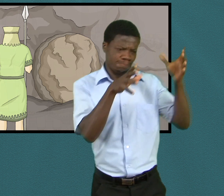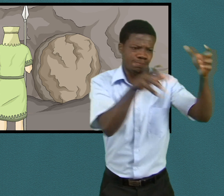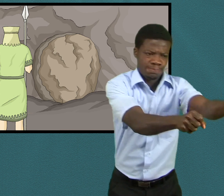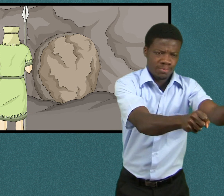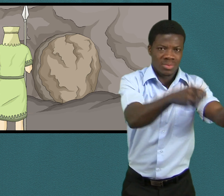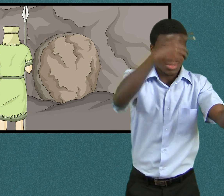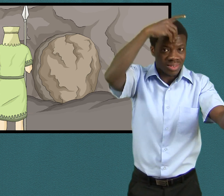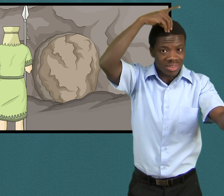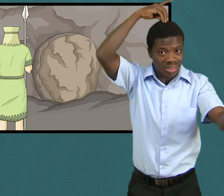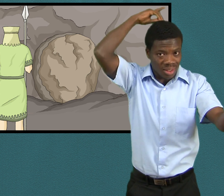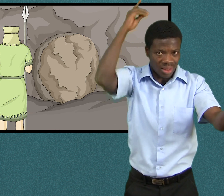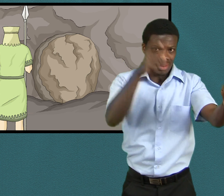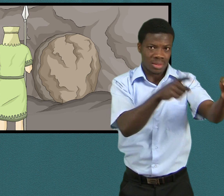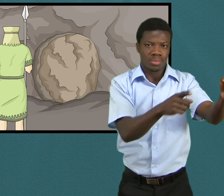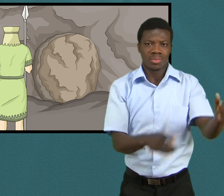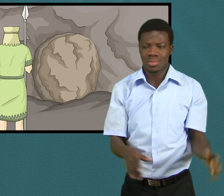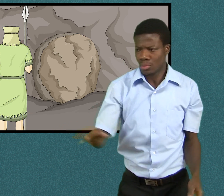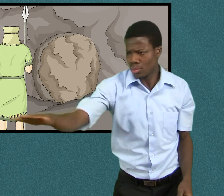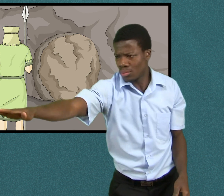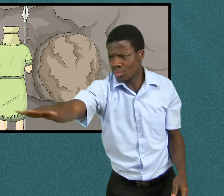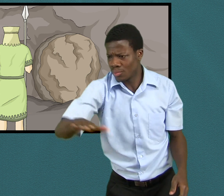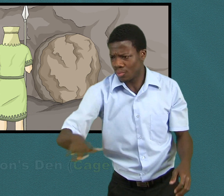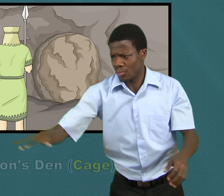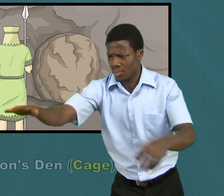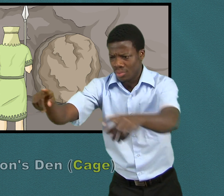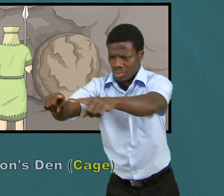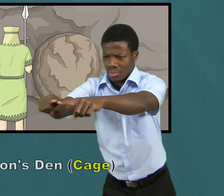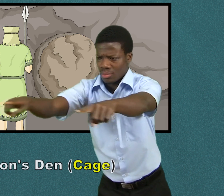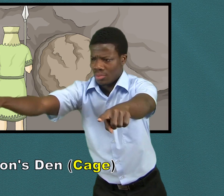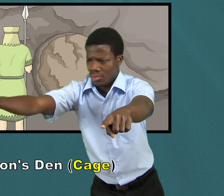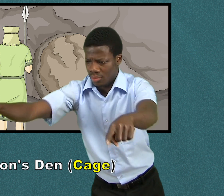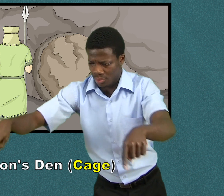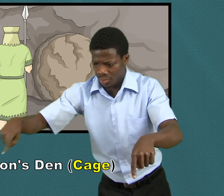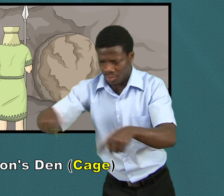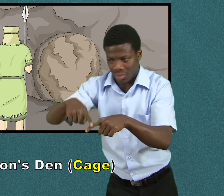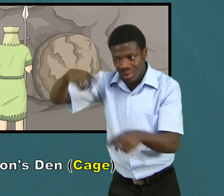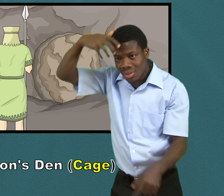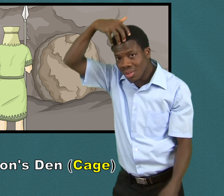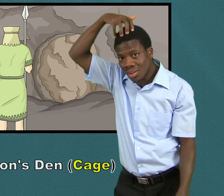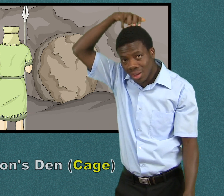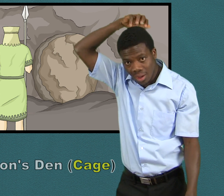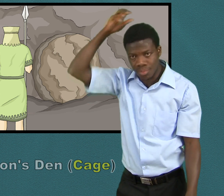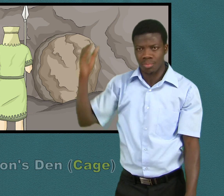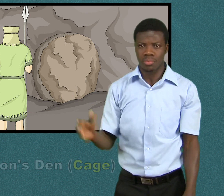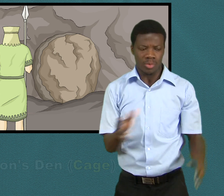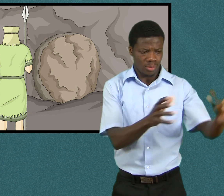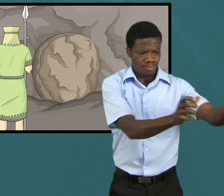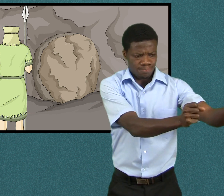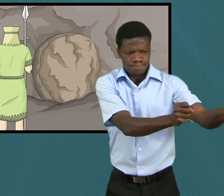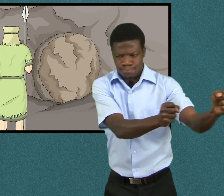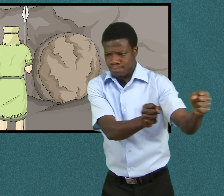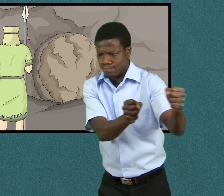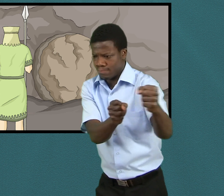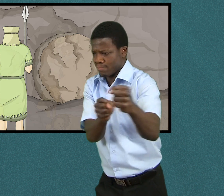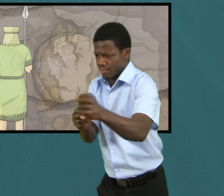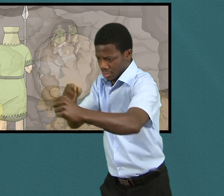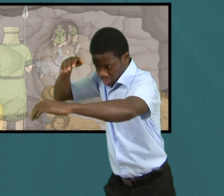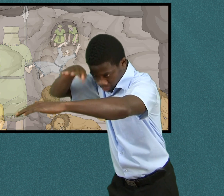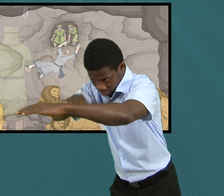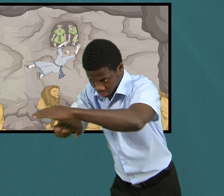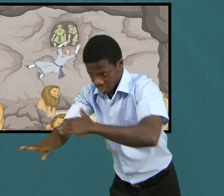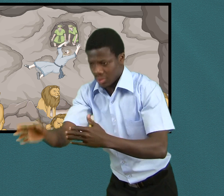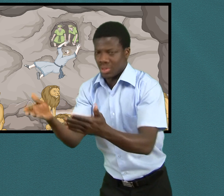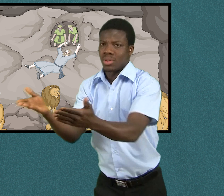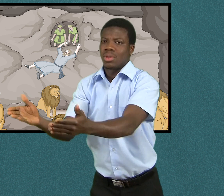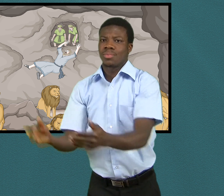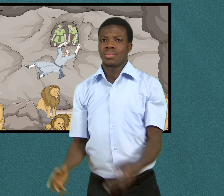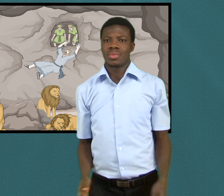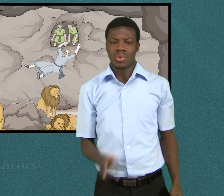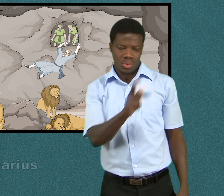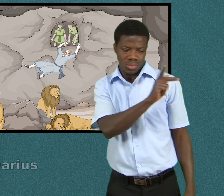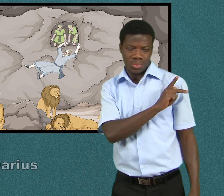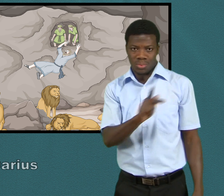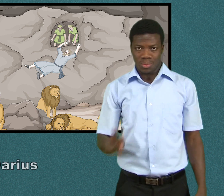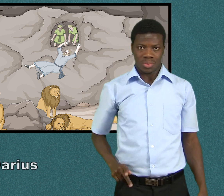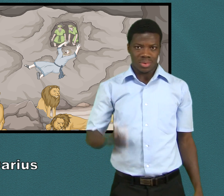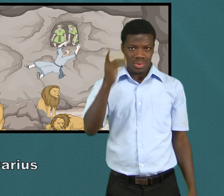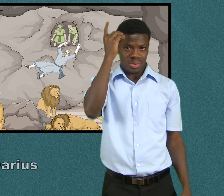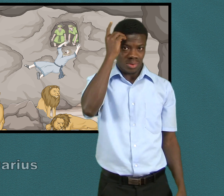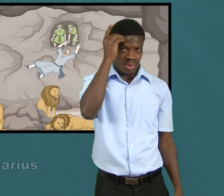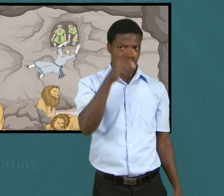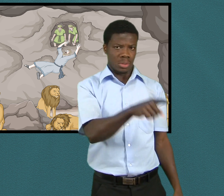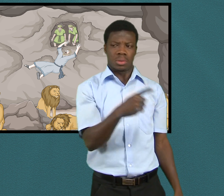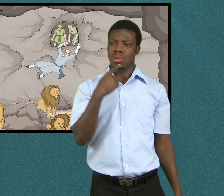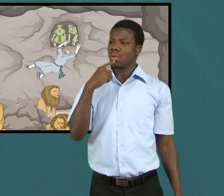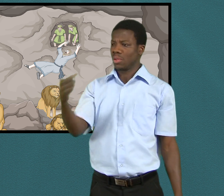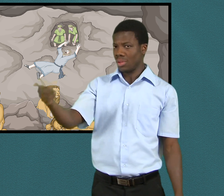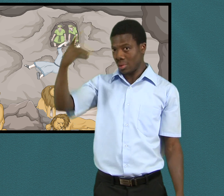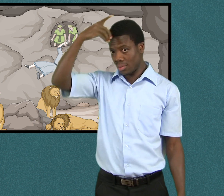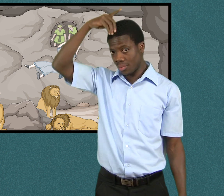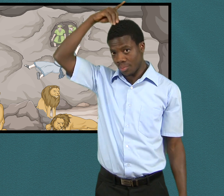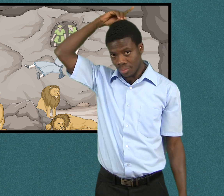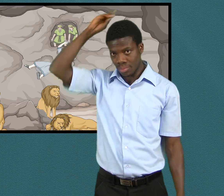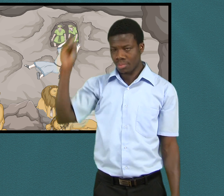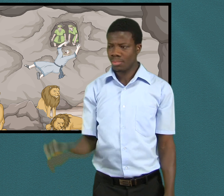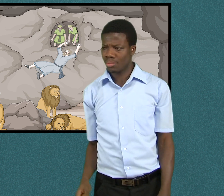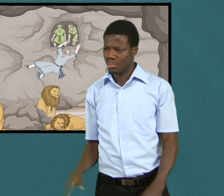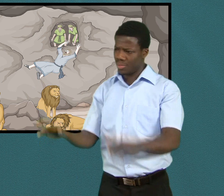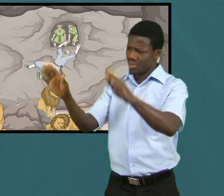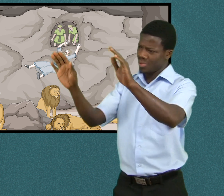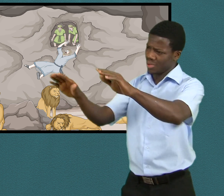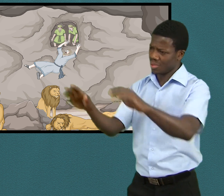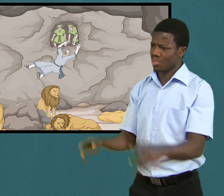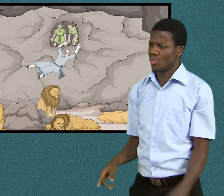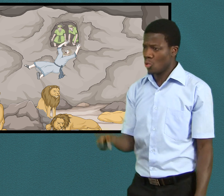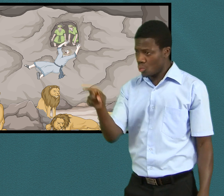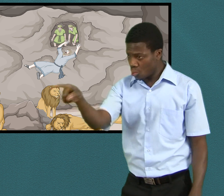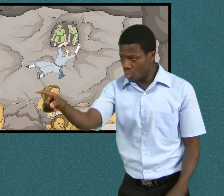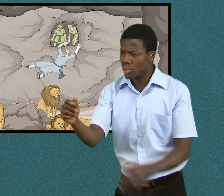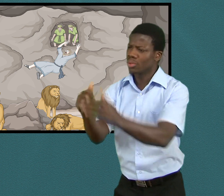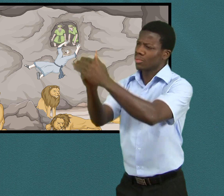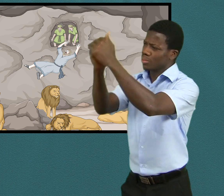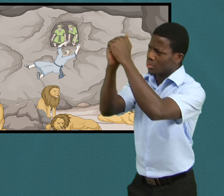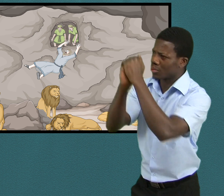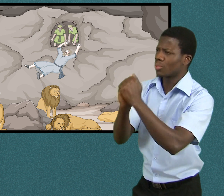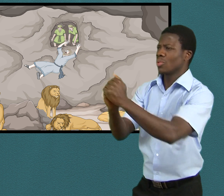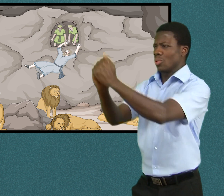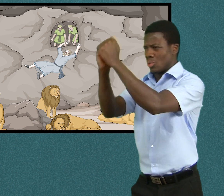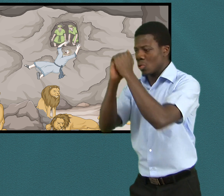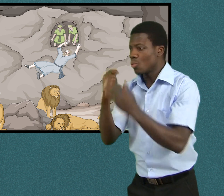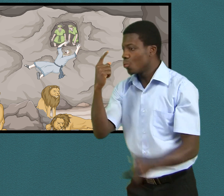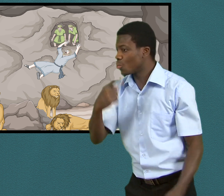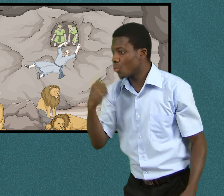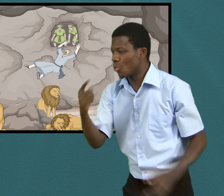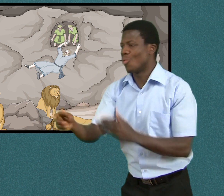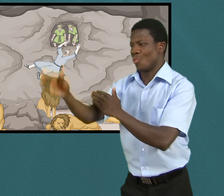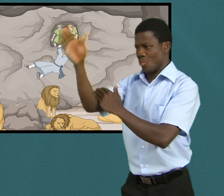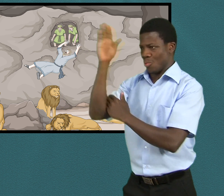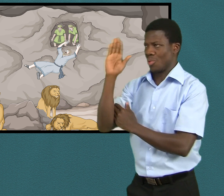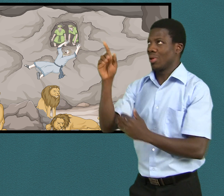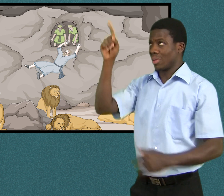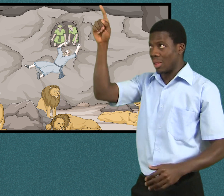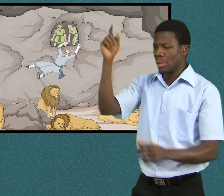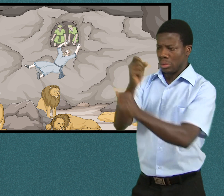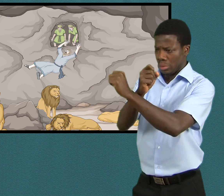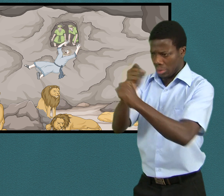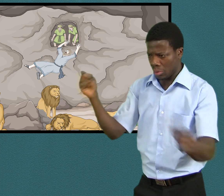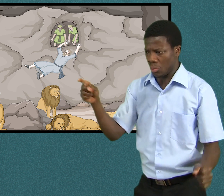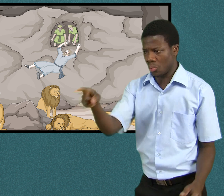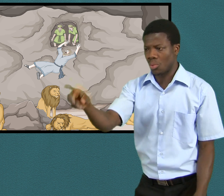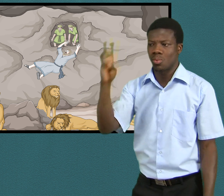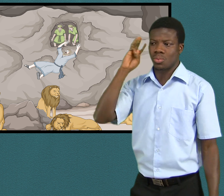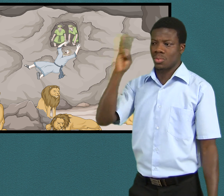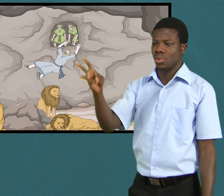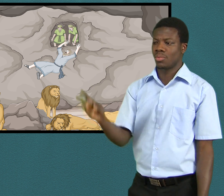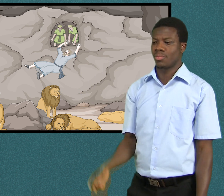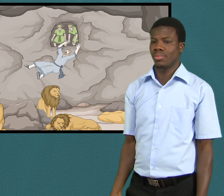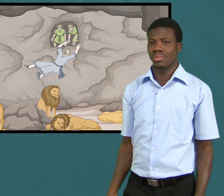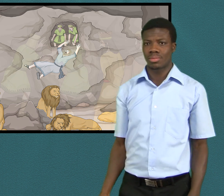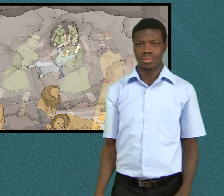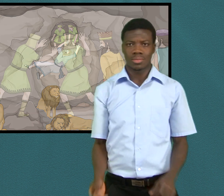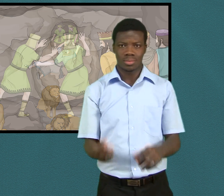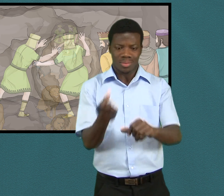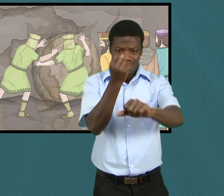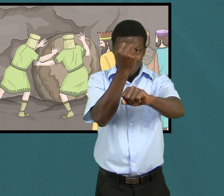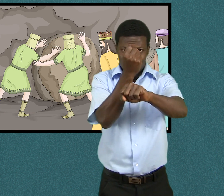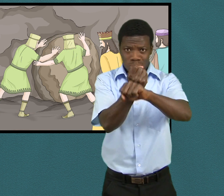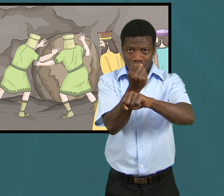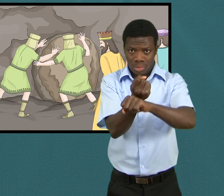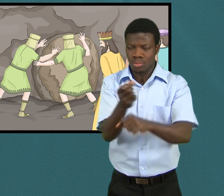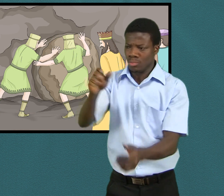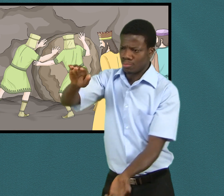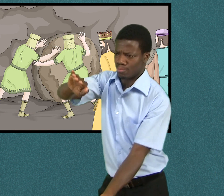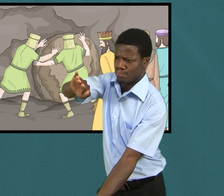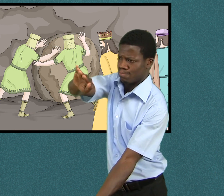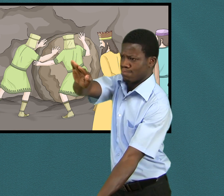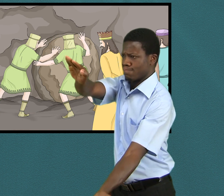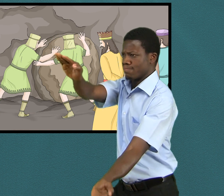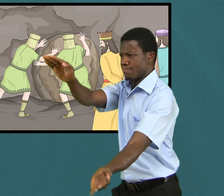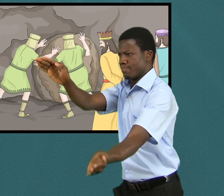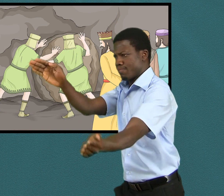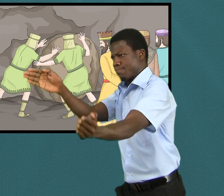The king said to Daniel, “May your God, whom you serve continually, deliver you!”